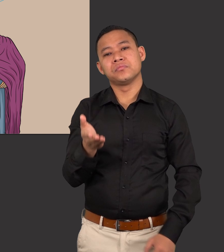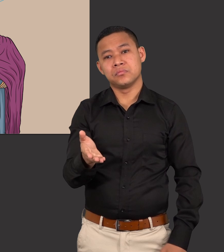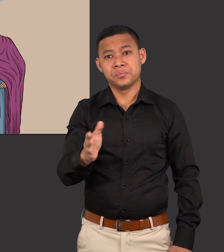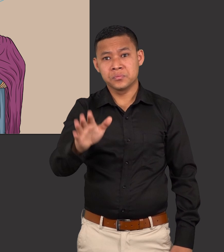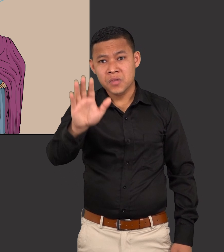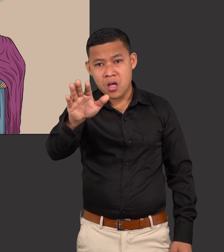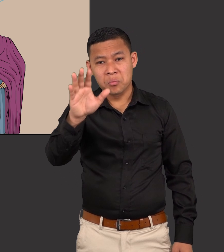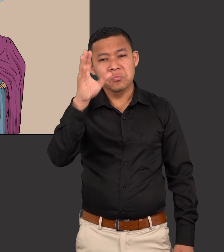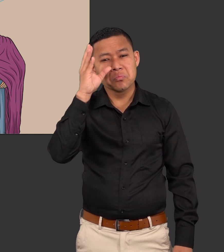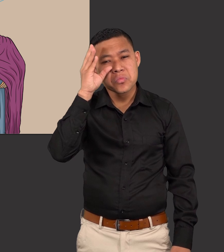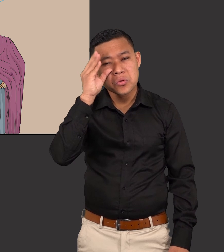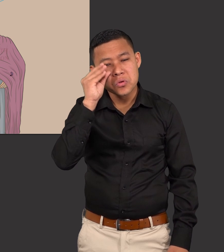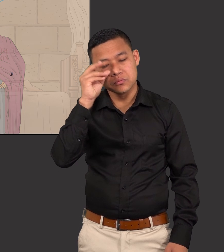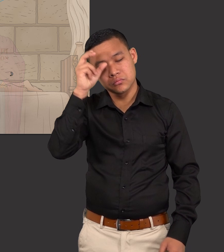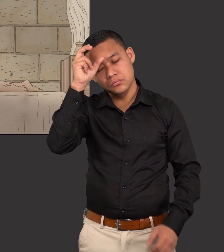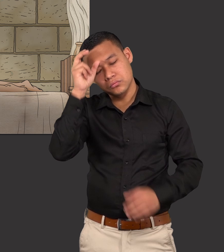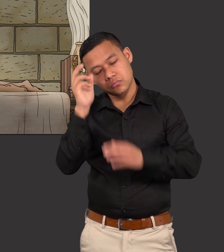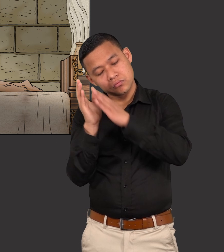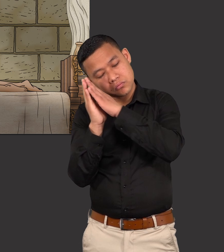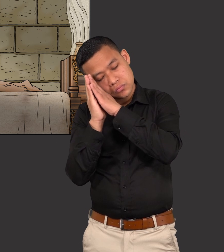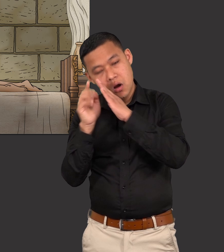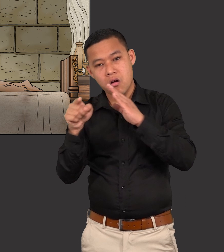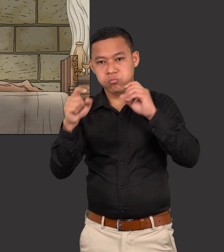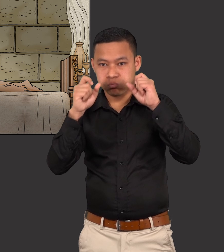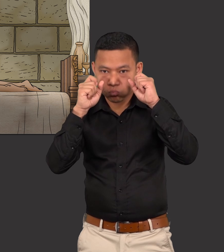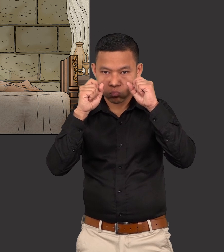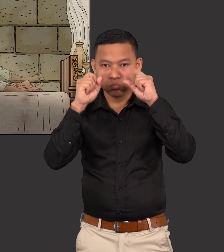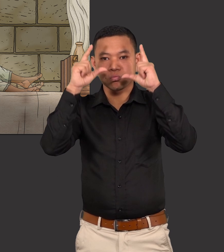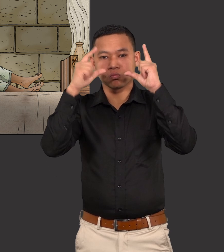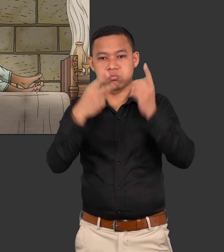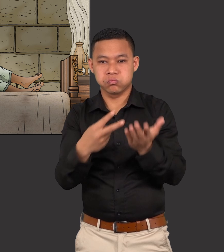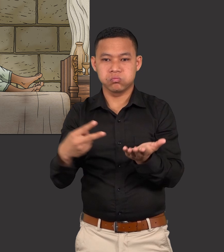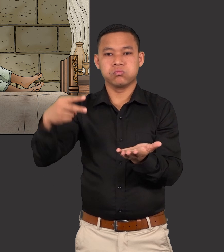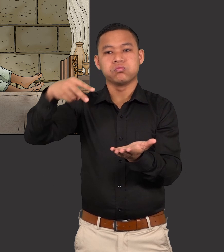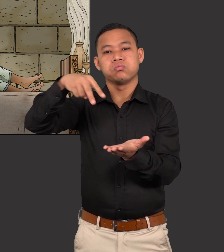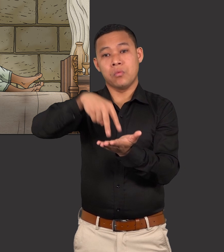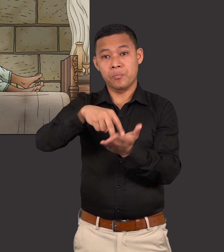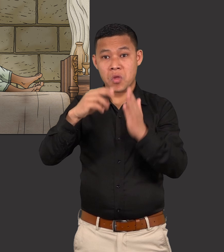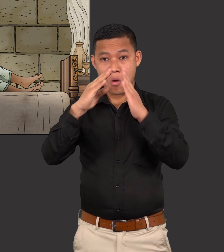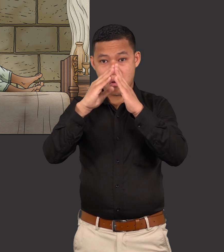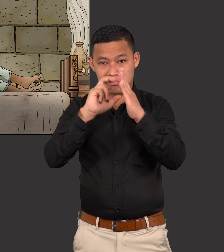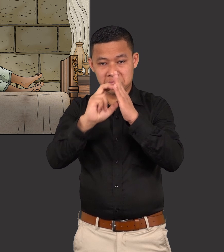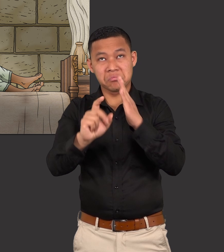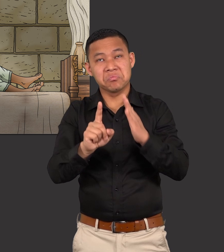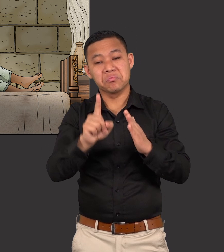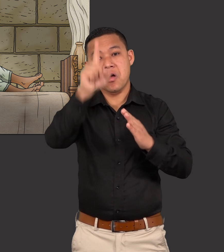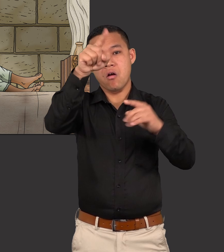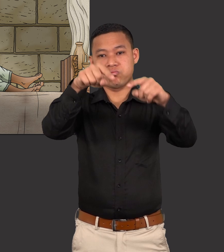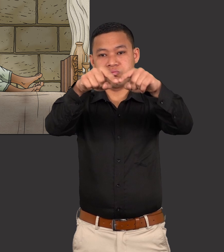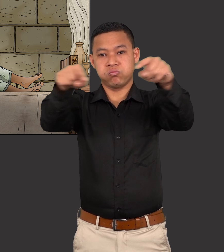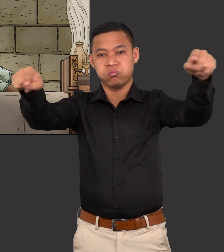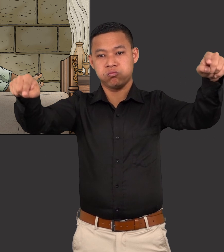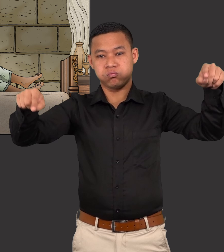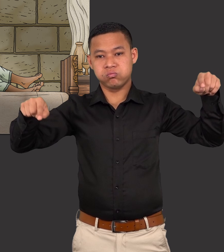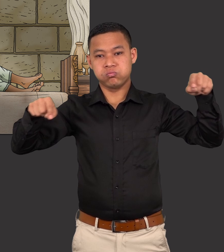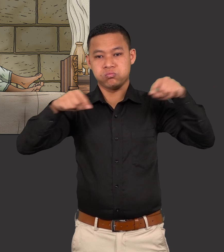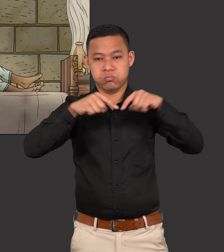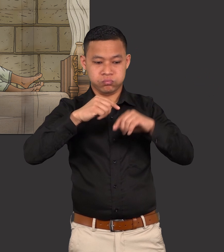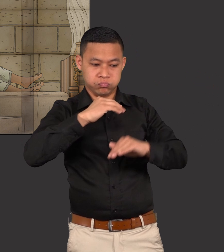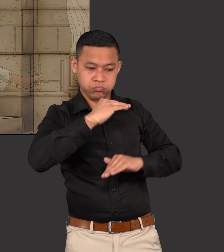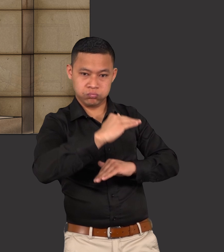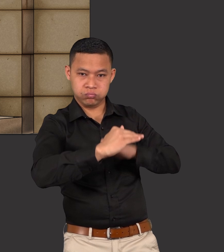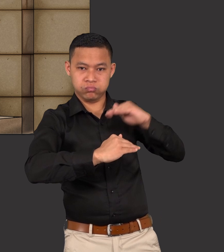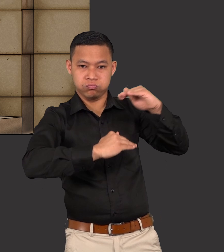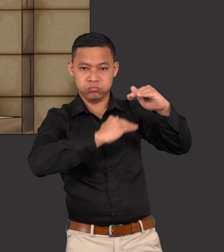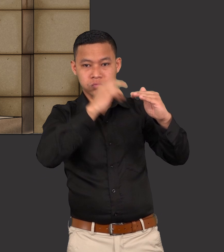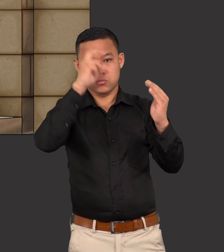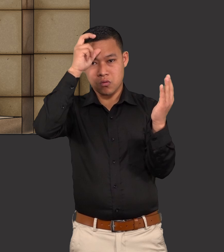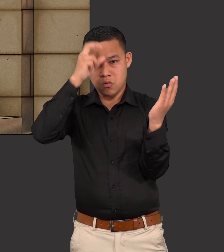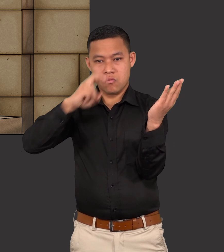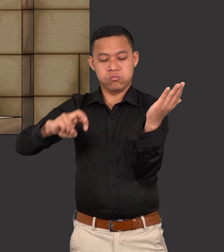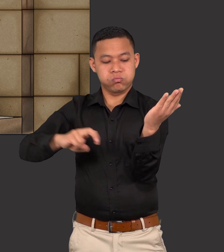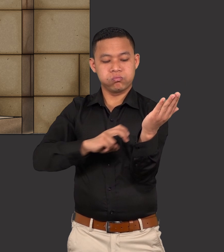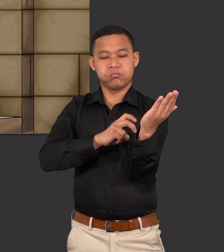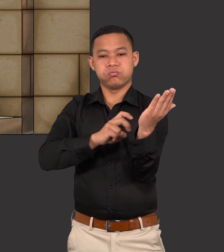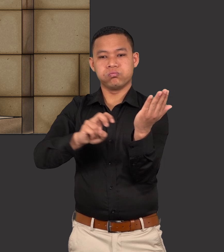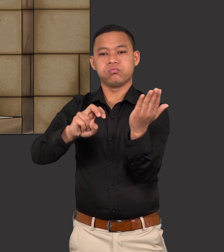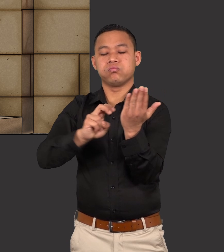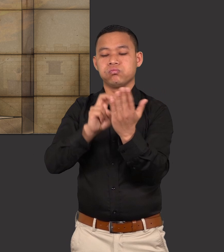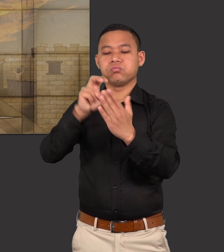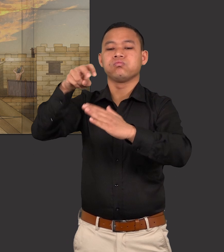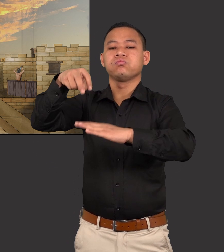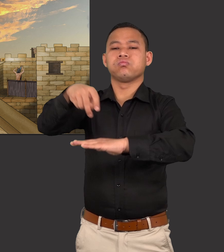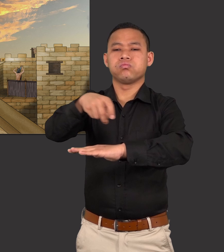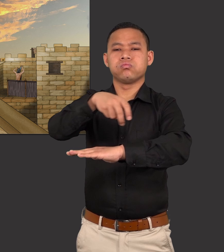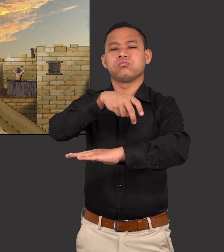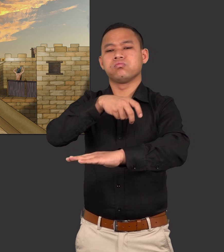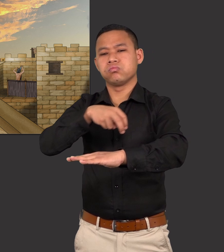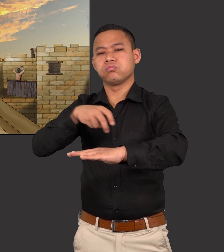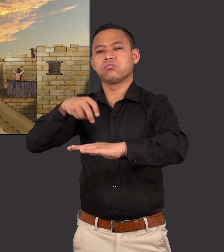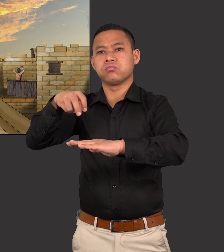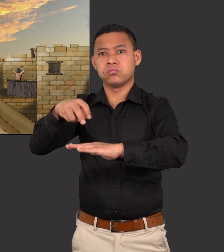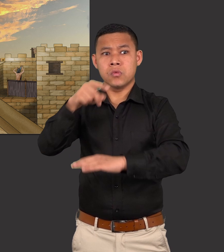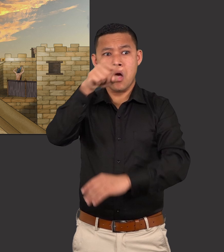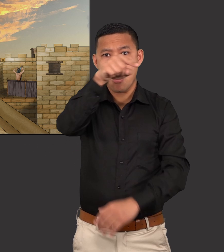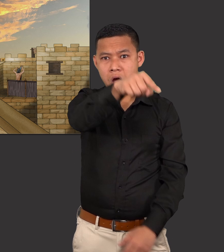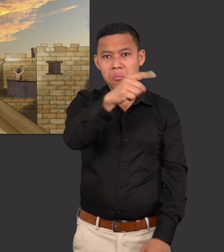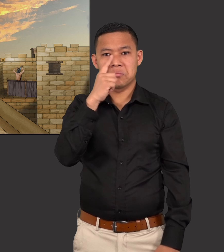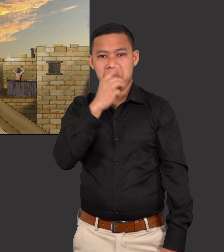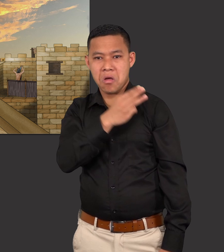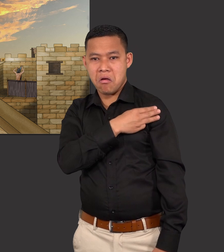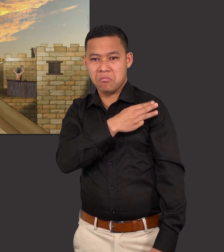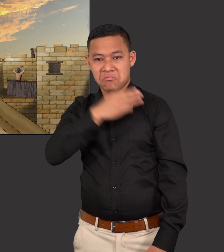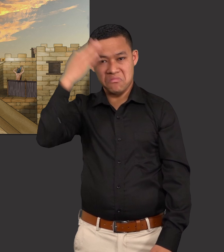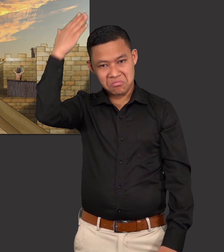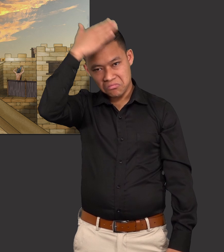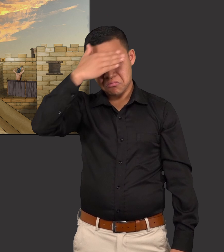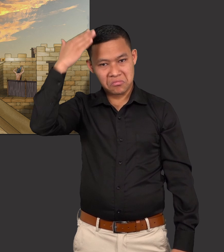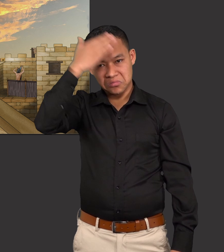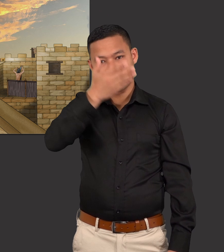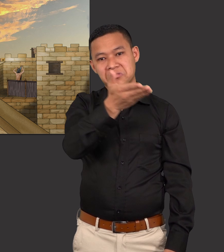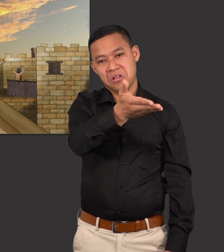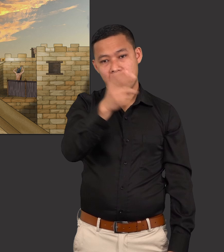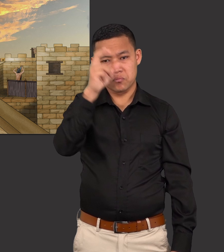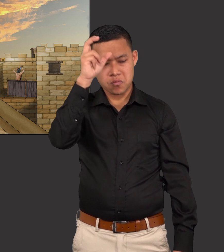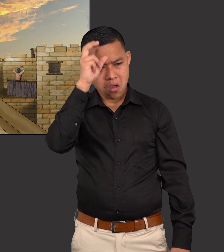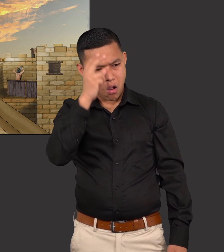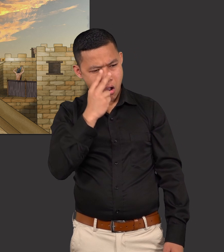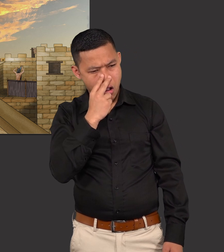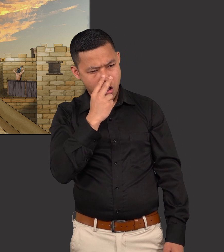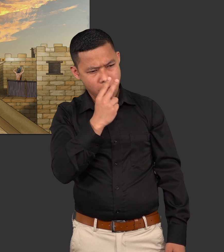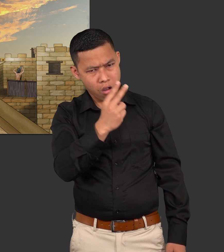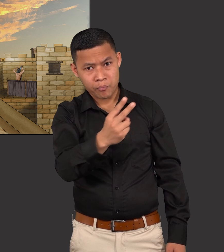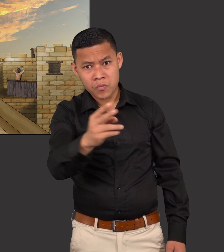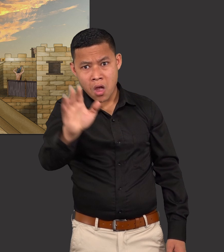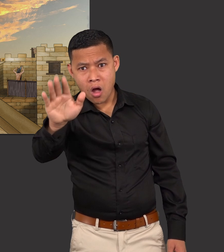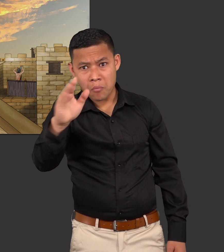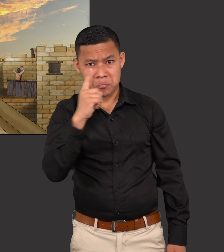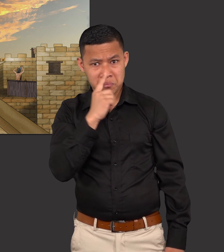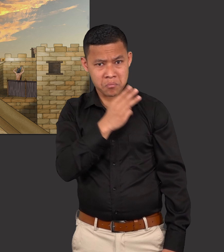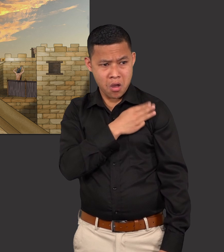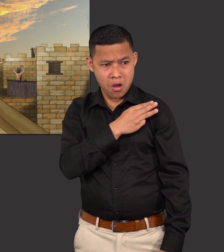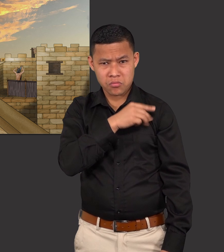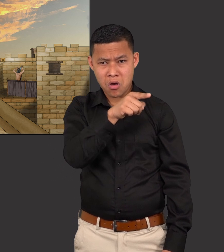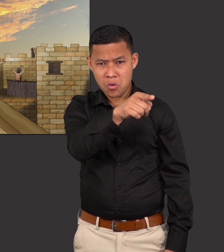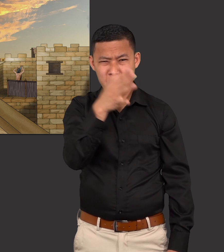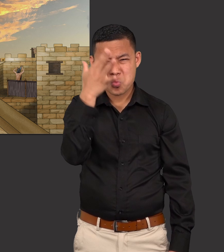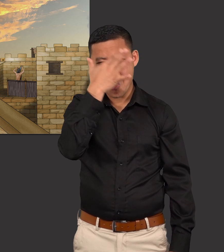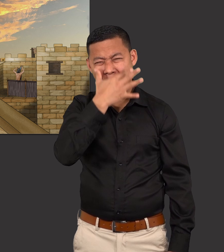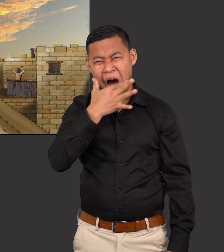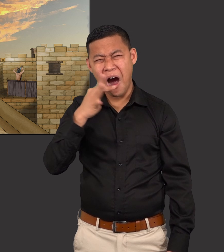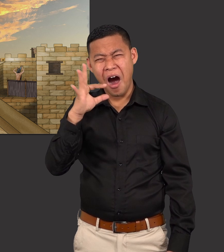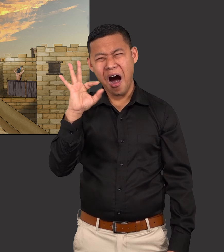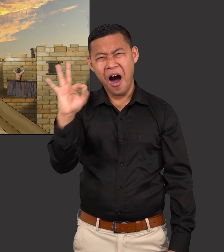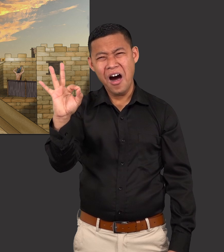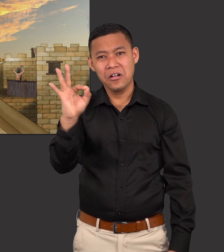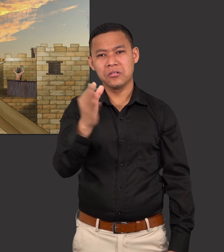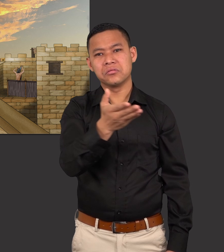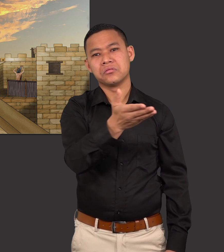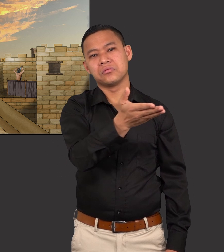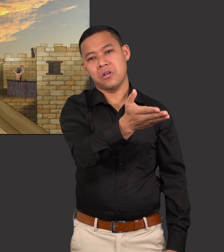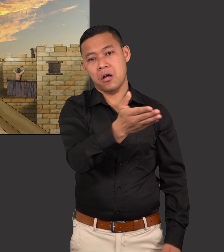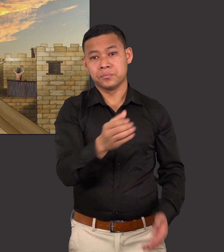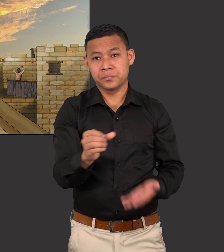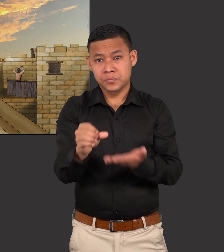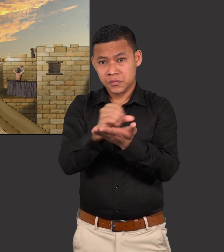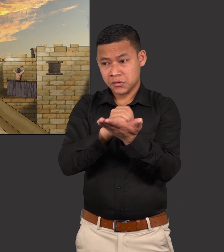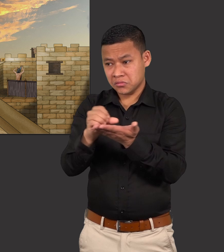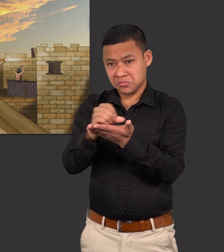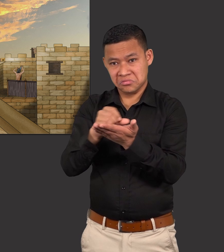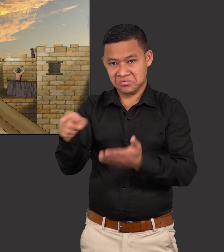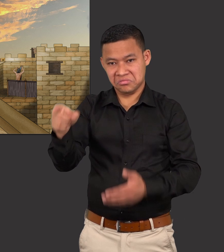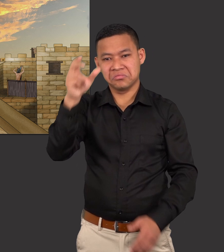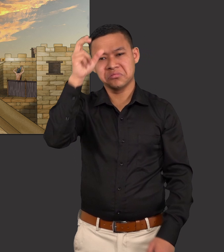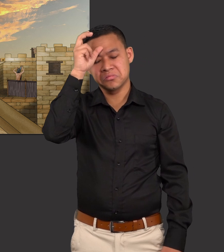One evening David got up from his bed and strolled around on the roof of the palace. And from the roof he saw a woman bathing—a very beautiful woman.